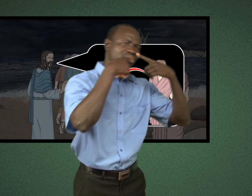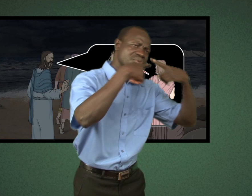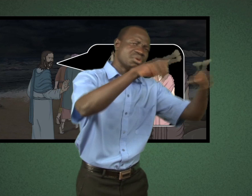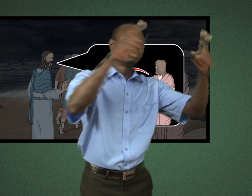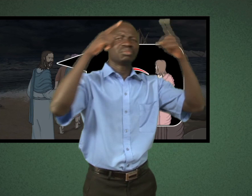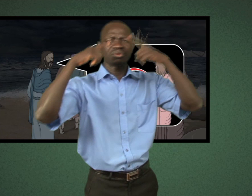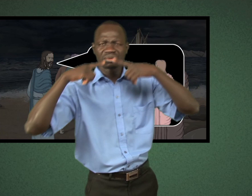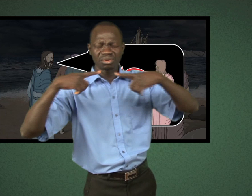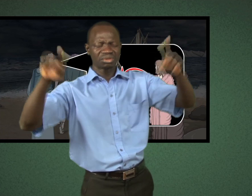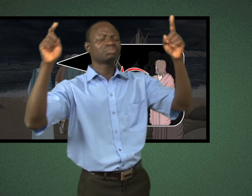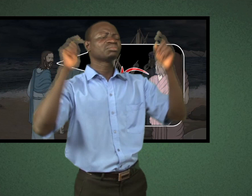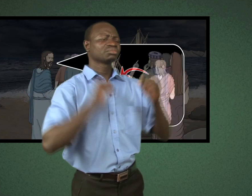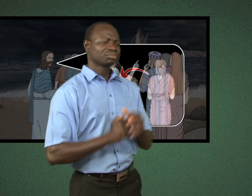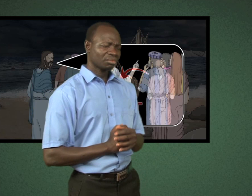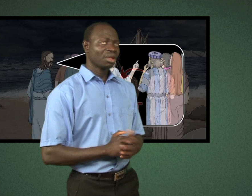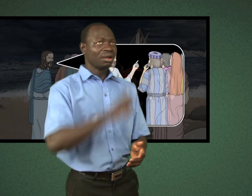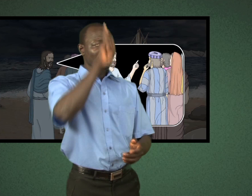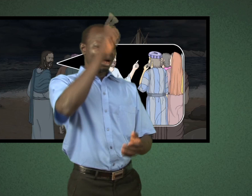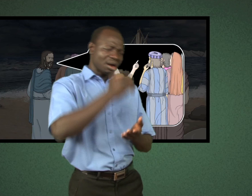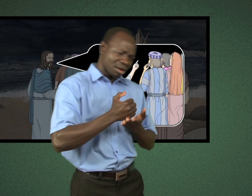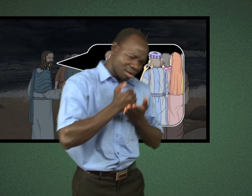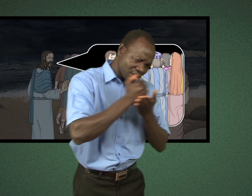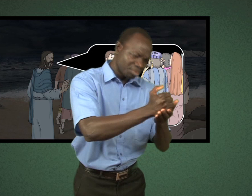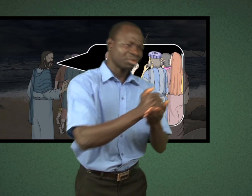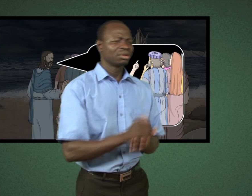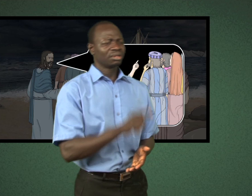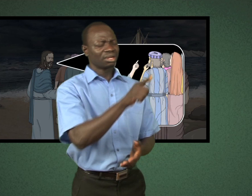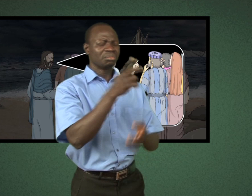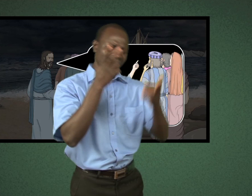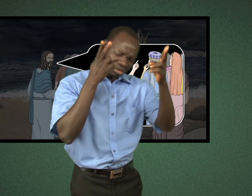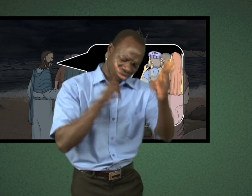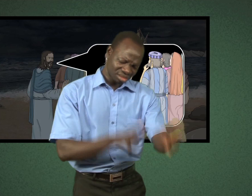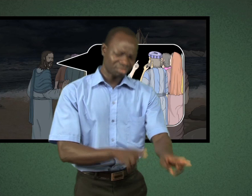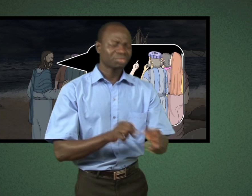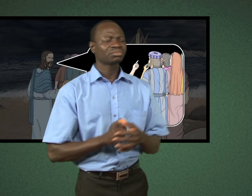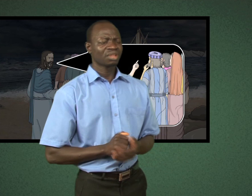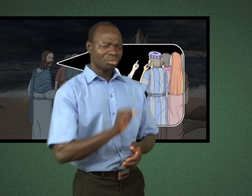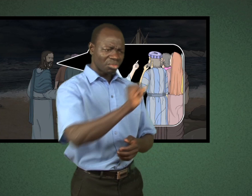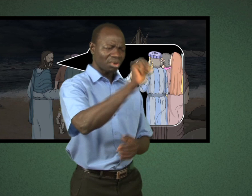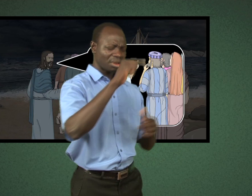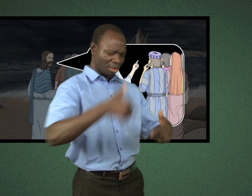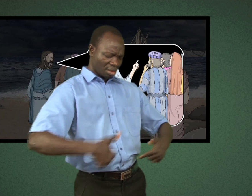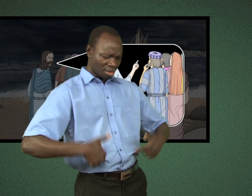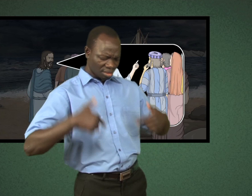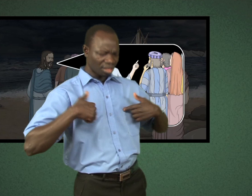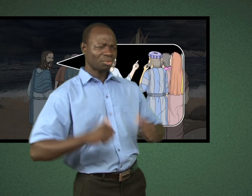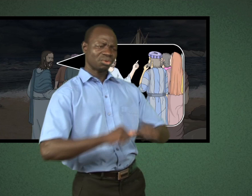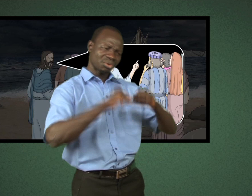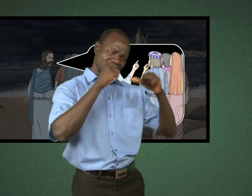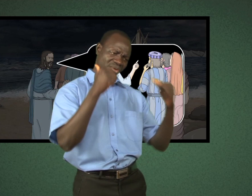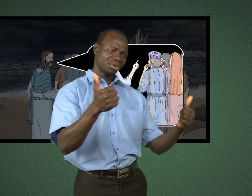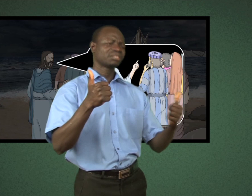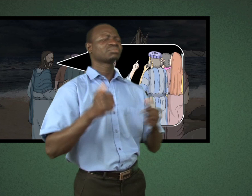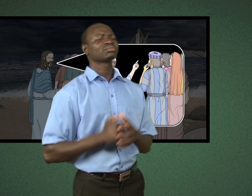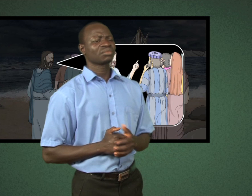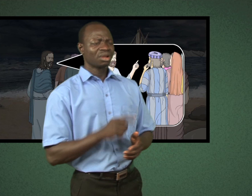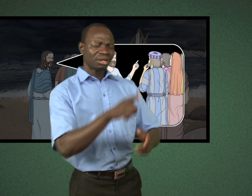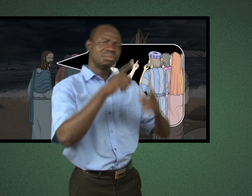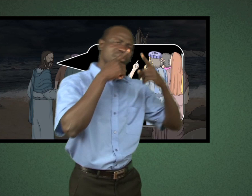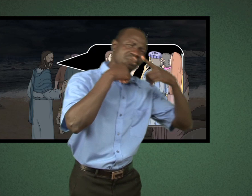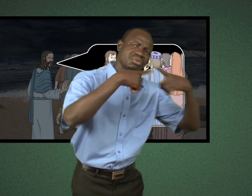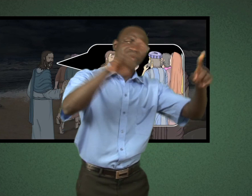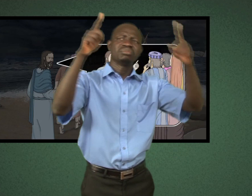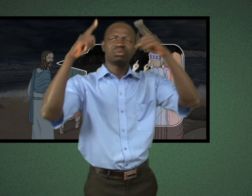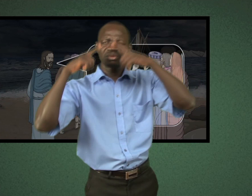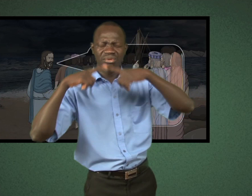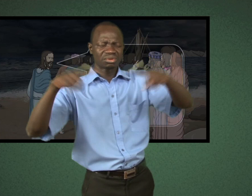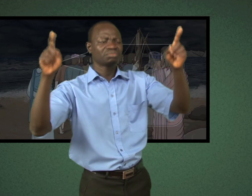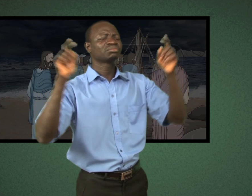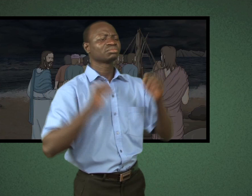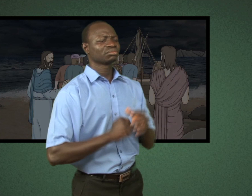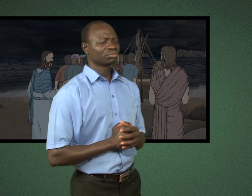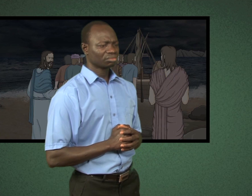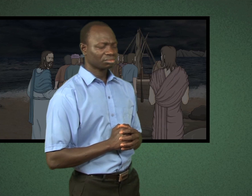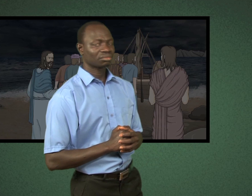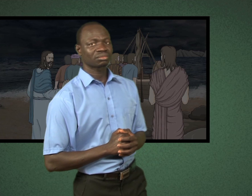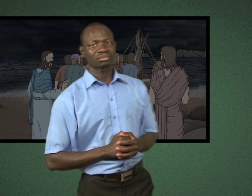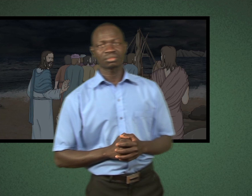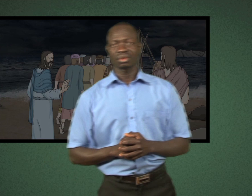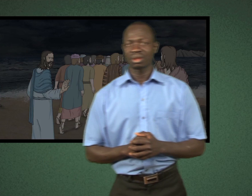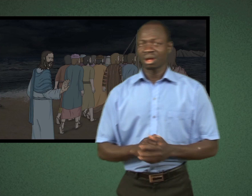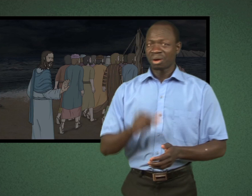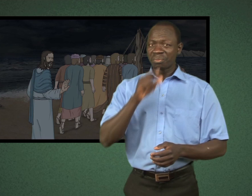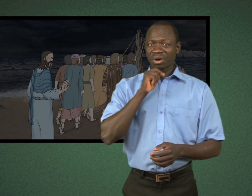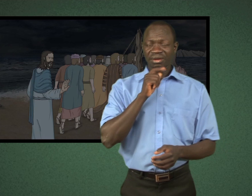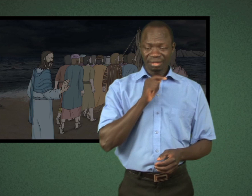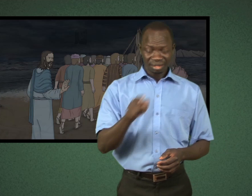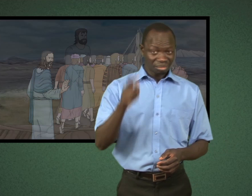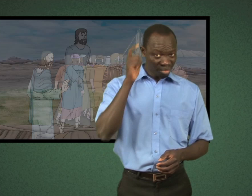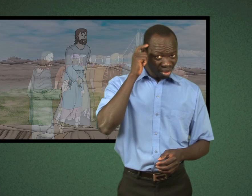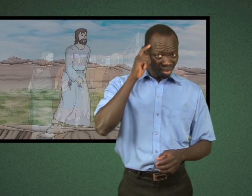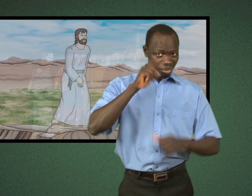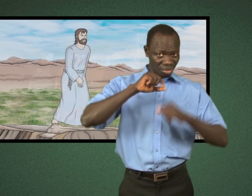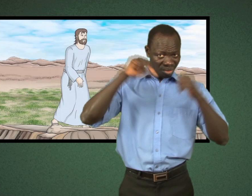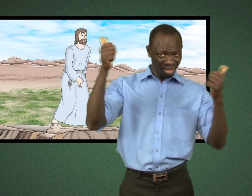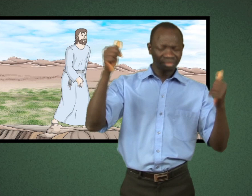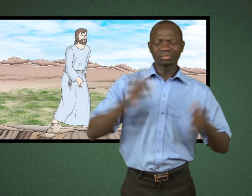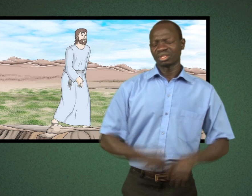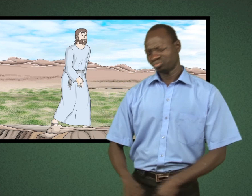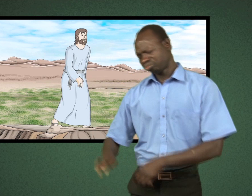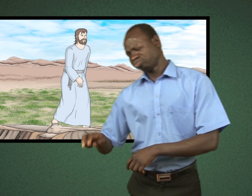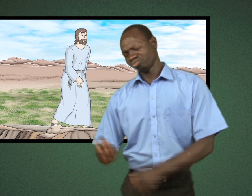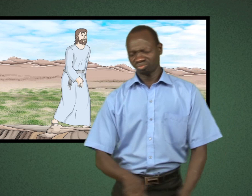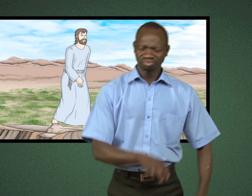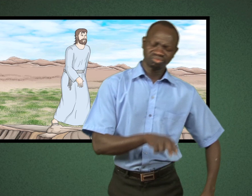“Go home to your own people,” He said, “and tell them how much the Lord has done for you, and what mercy He has shown you.”